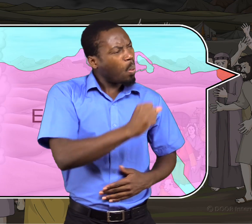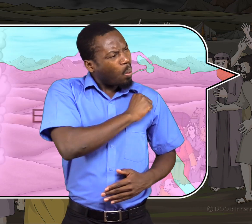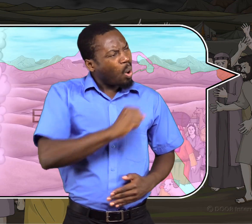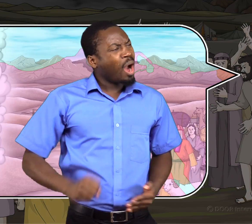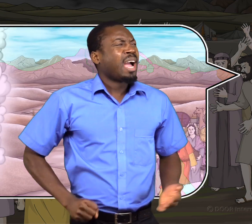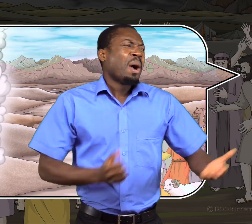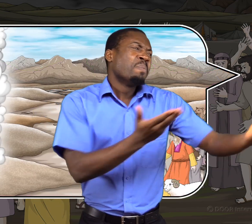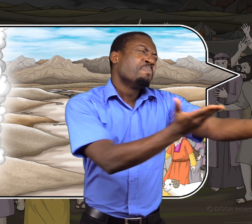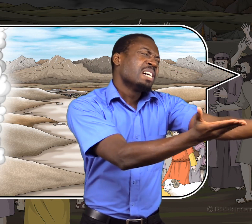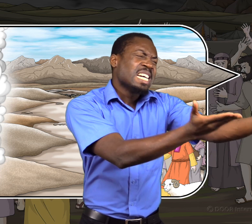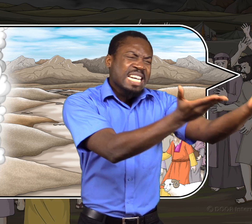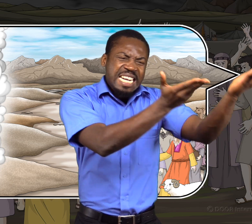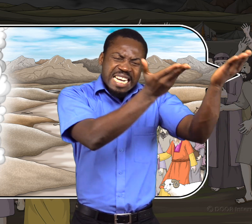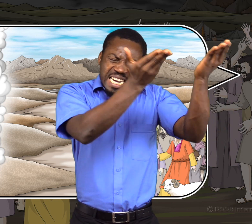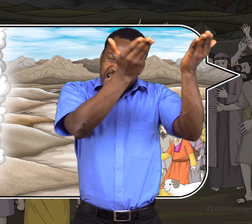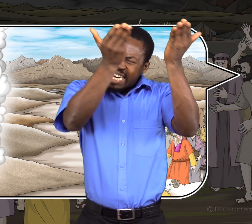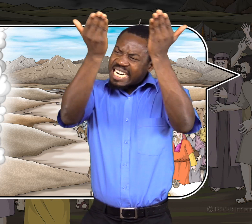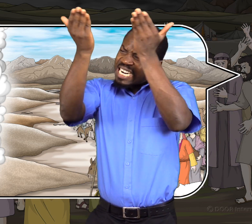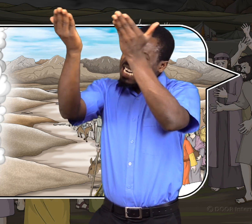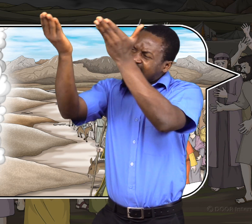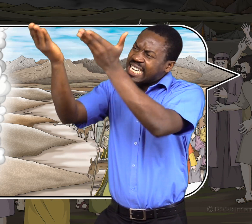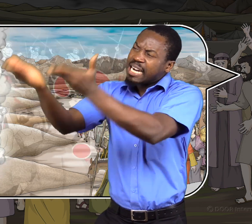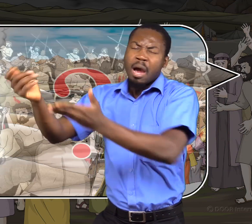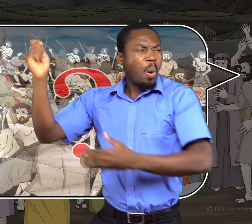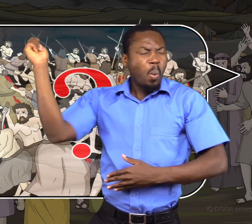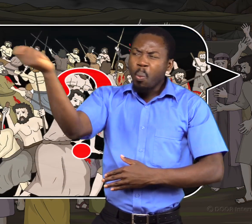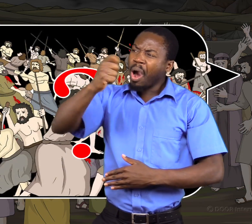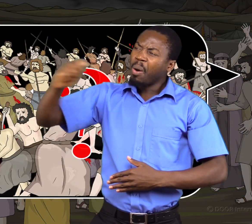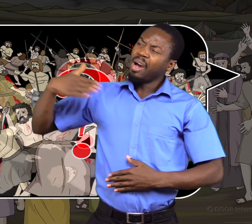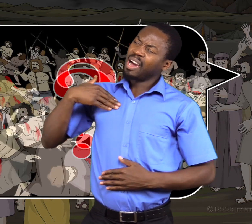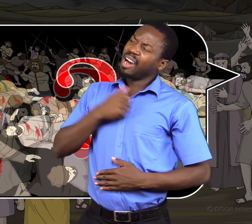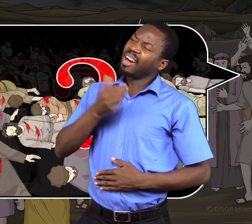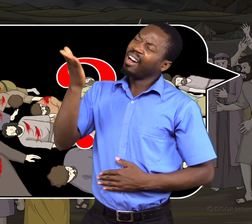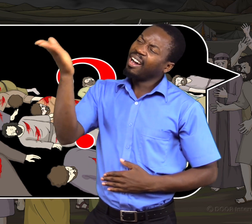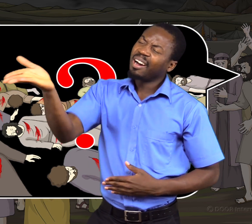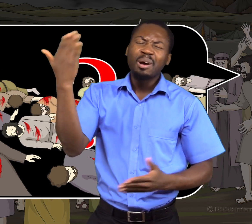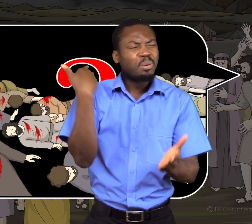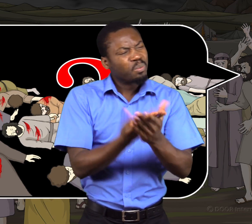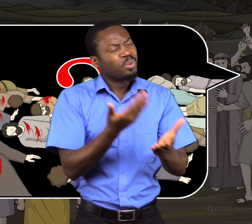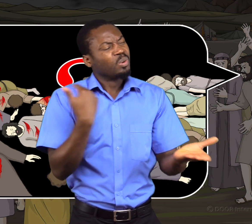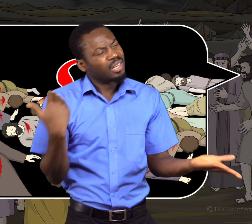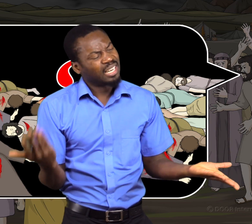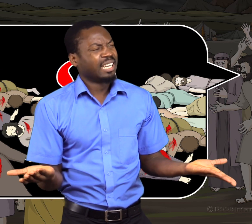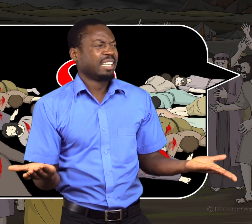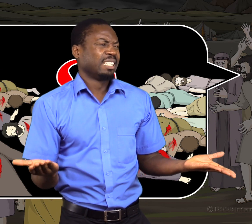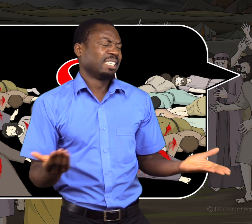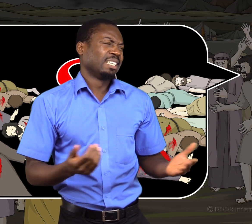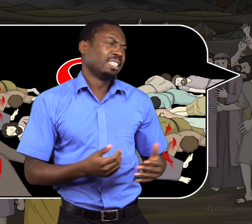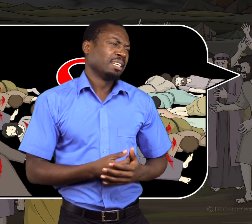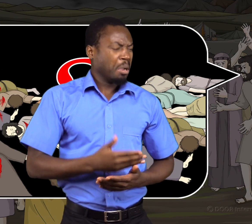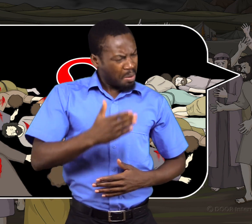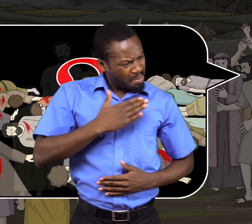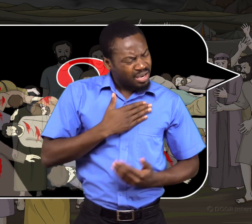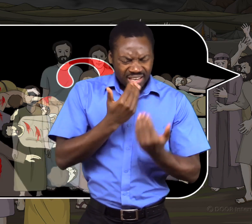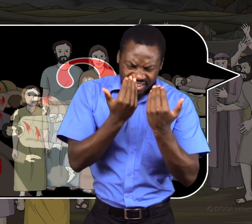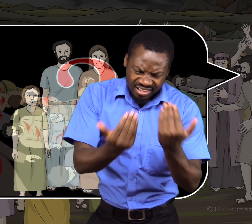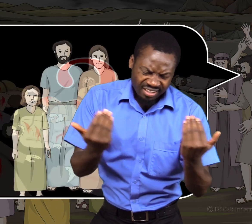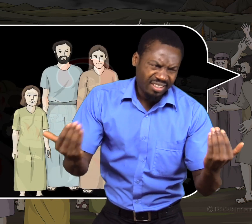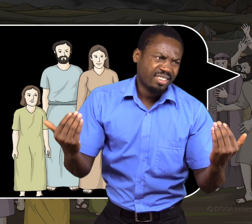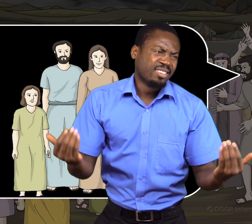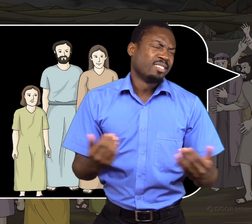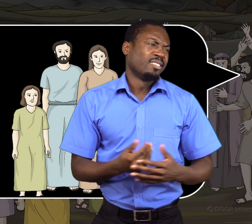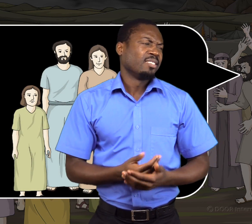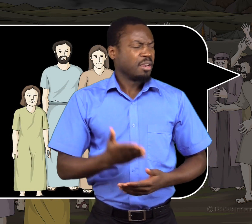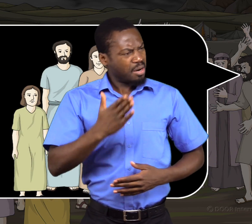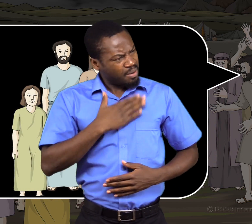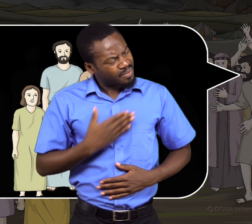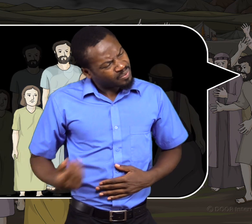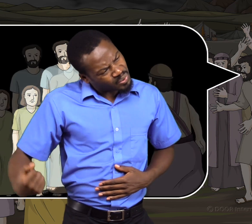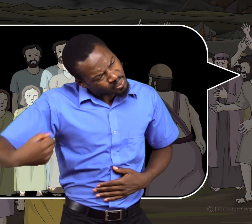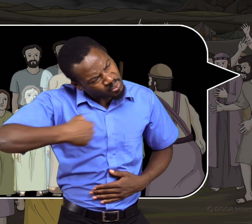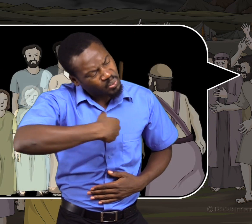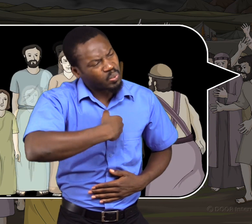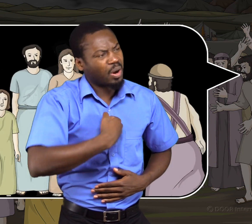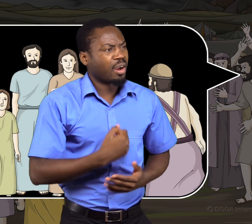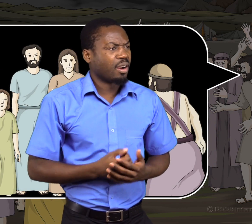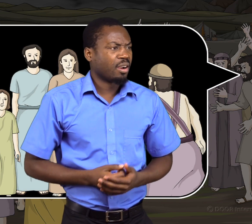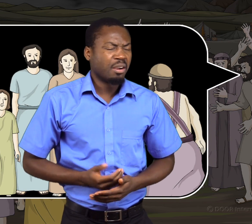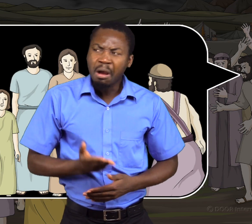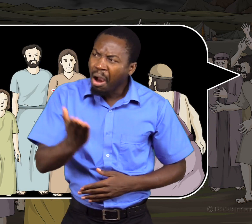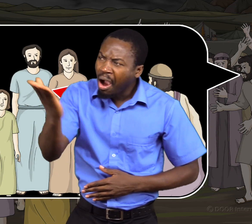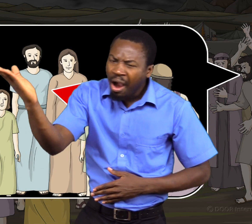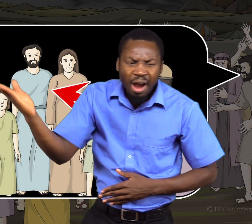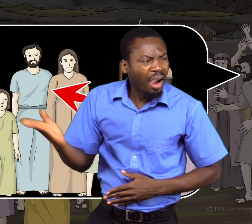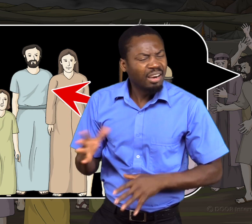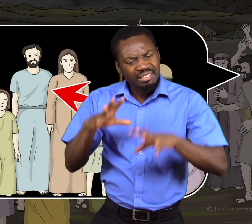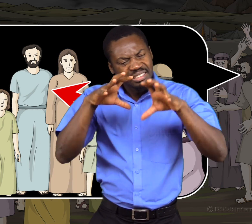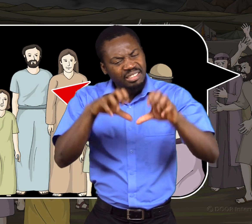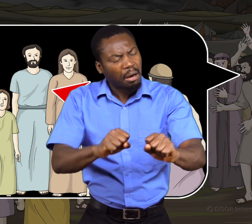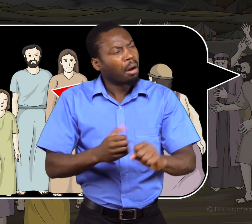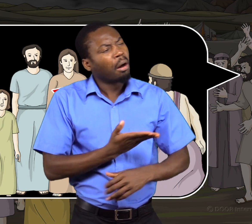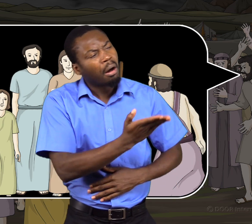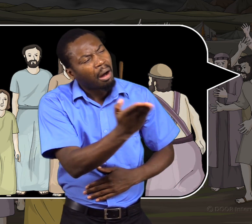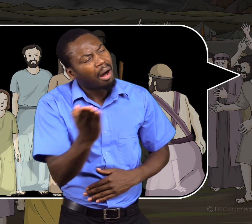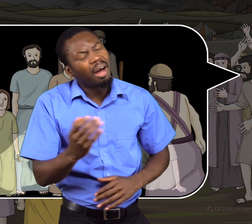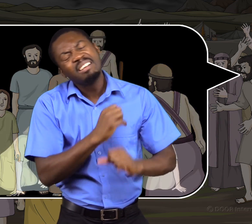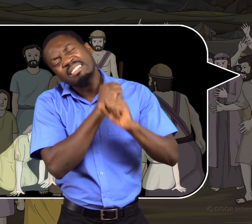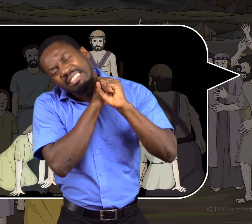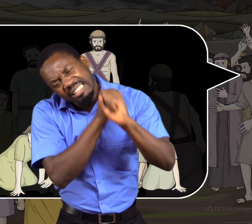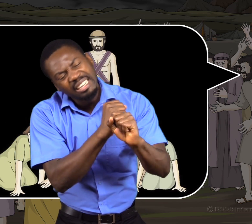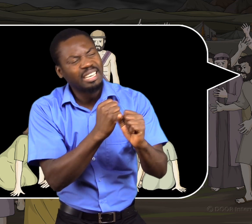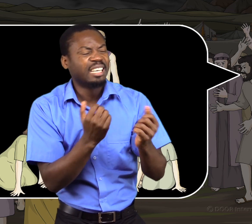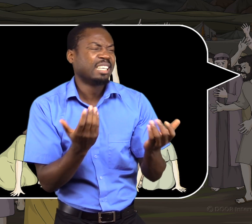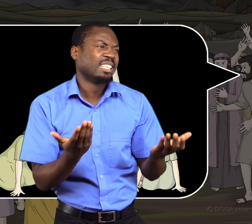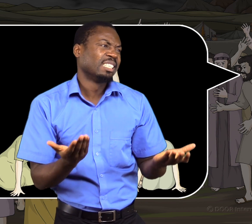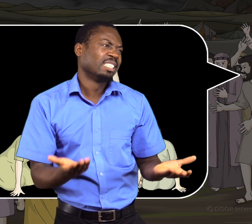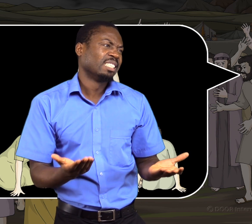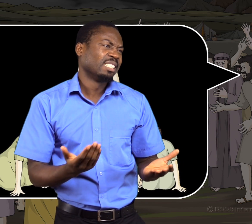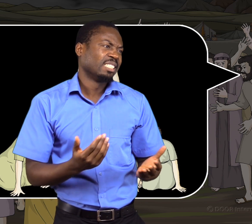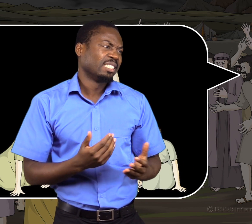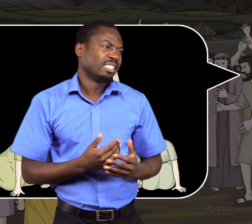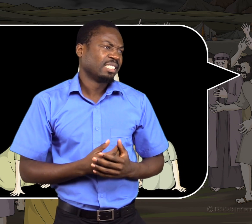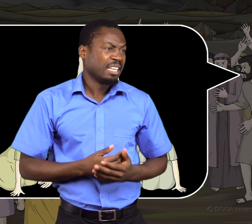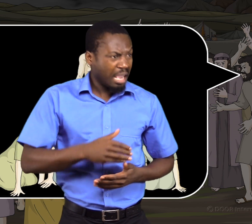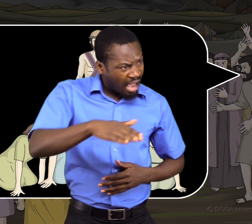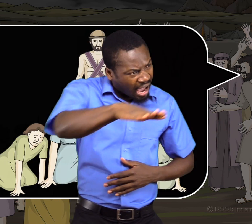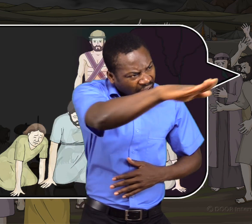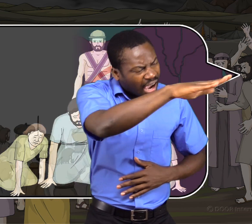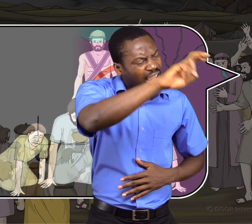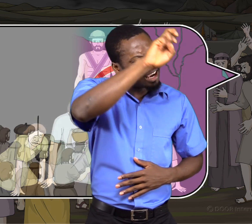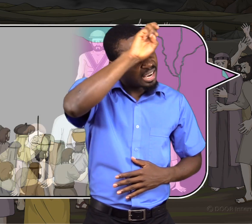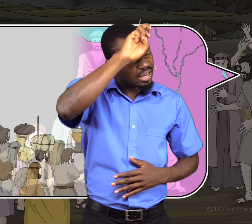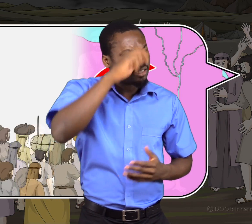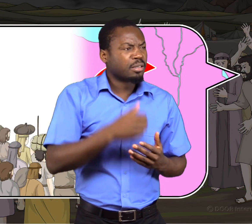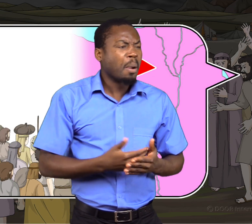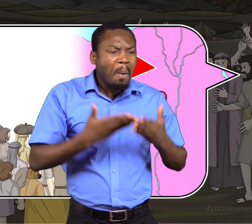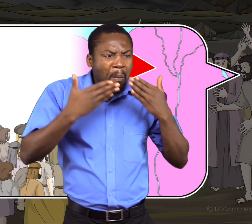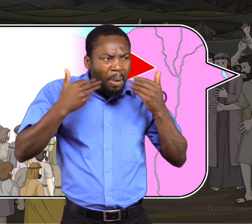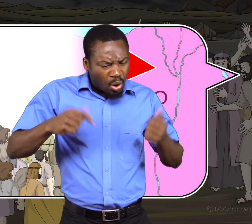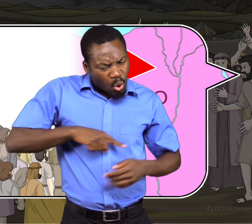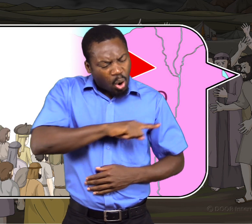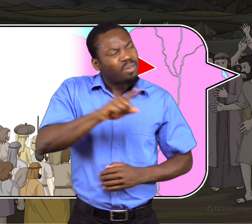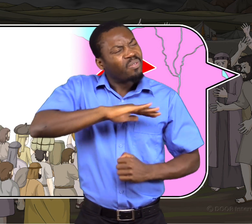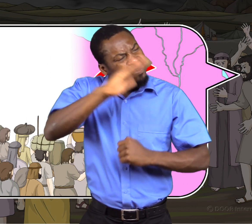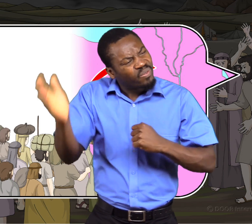Why is the LORD bringing us into this land to fall by the sword? Our wives and children will become plunder.